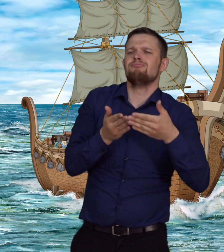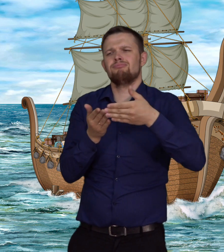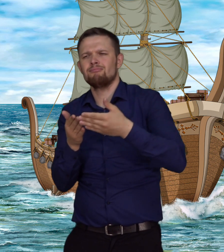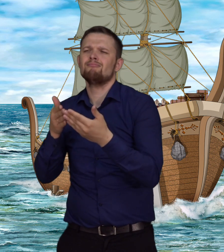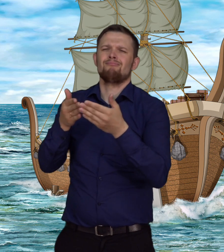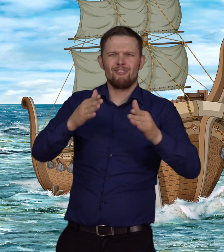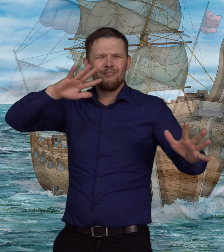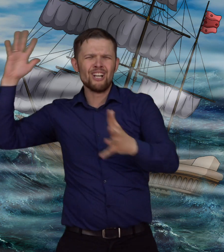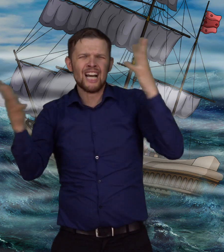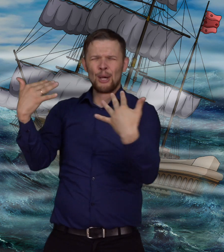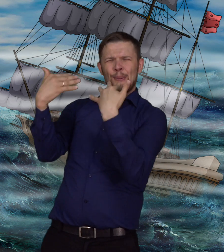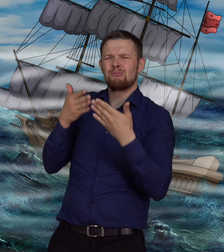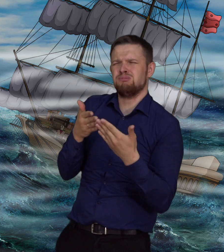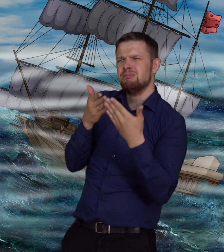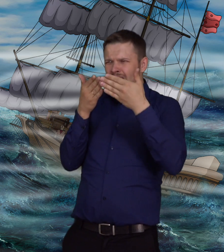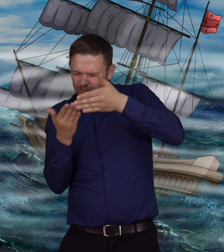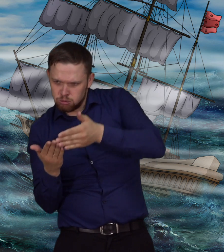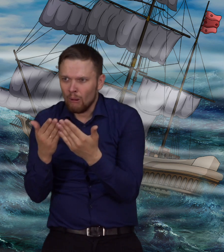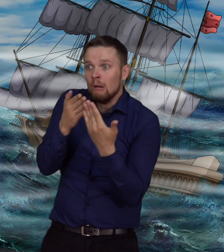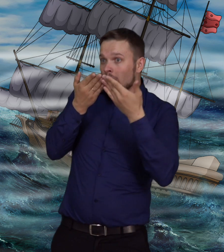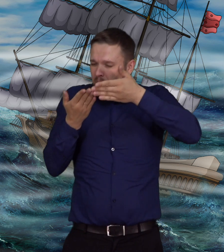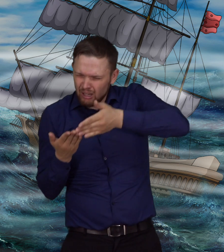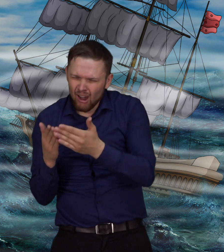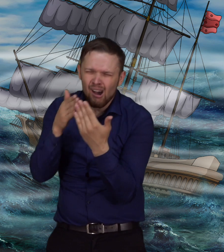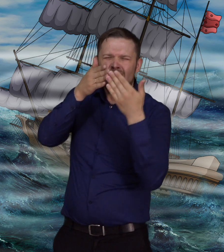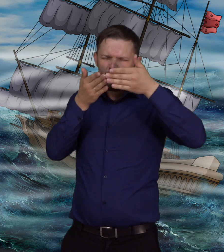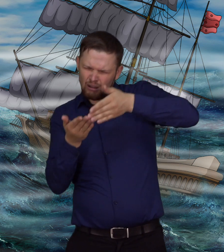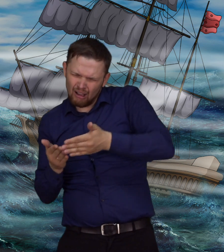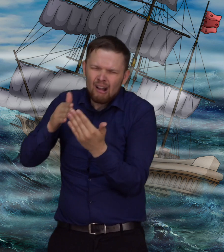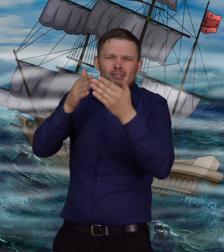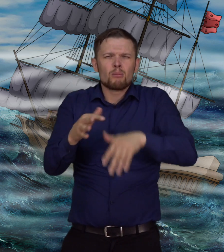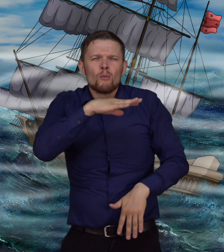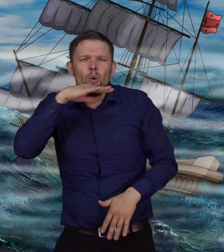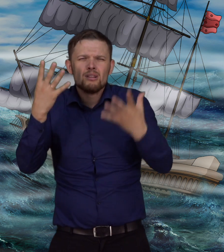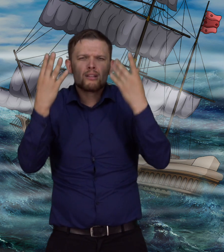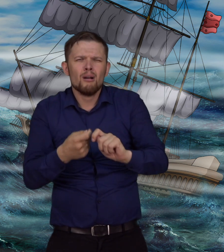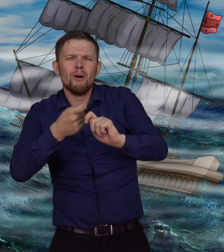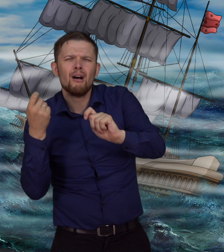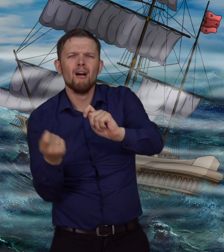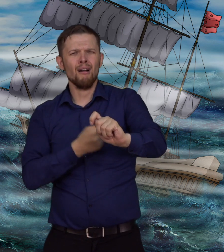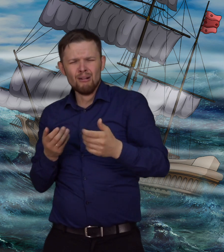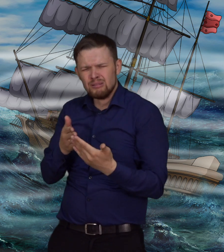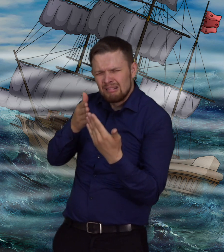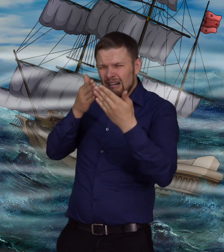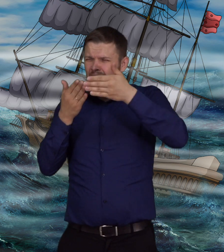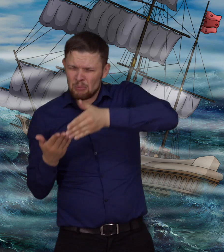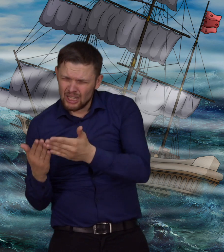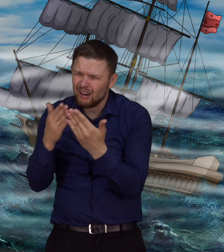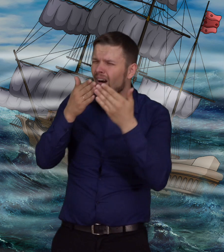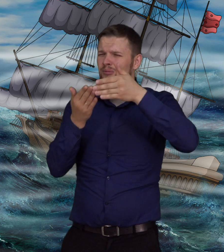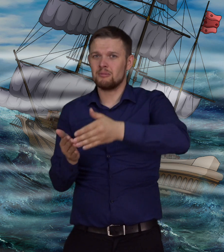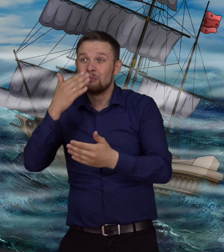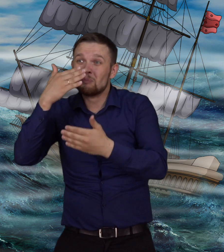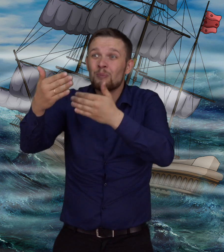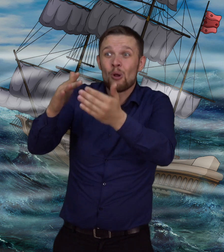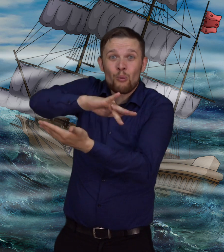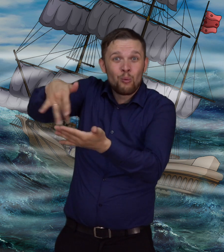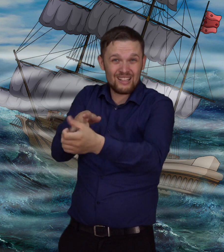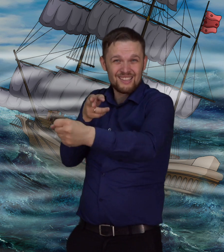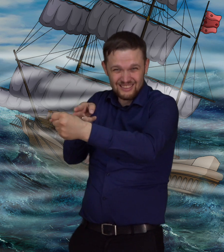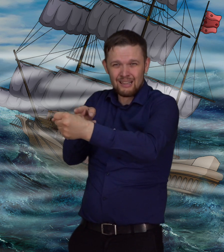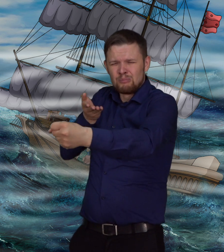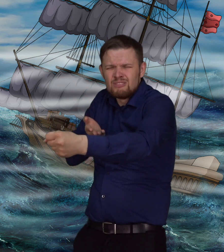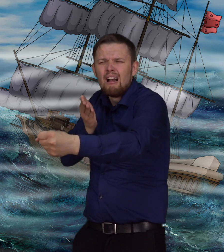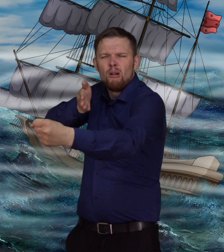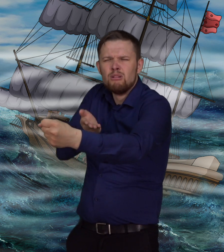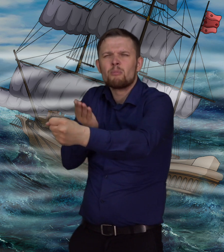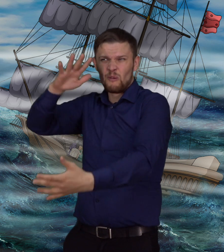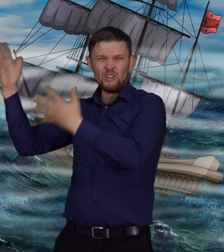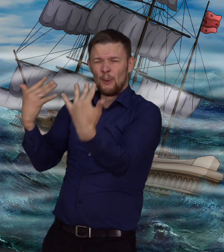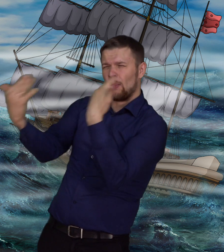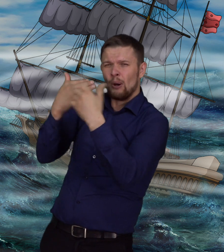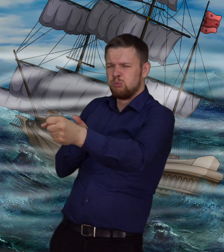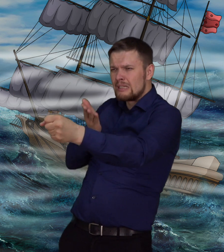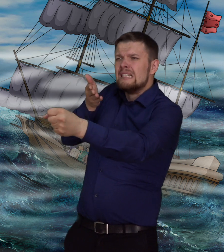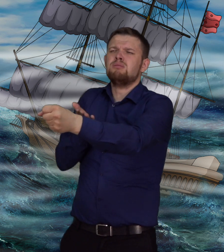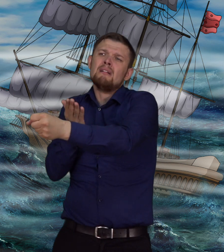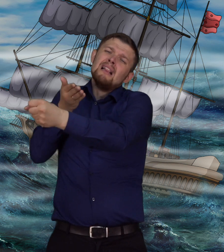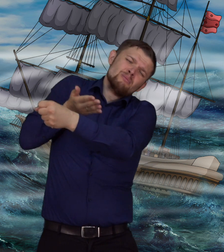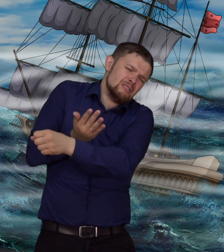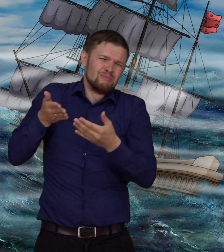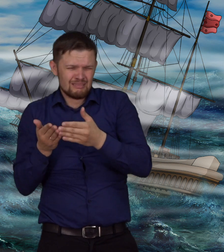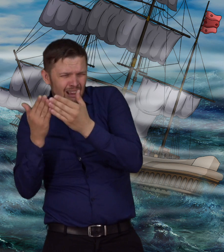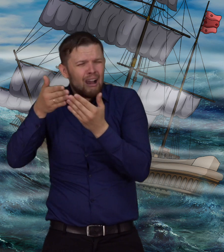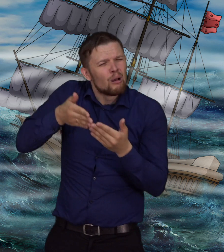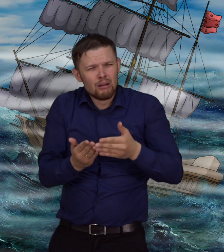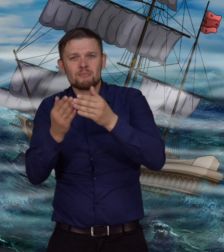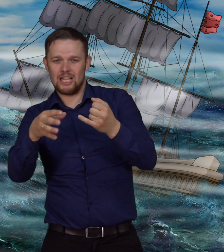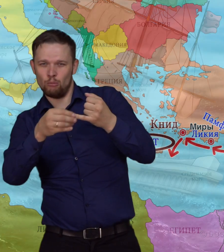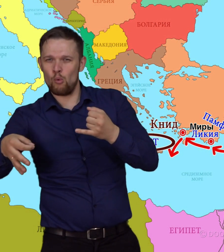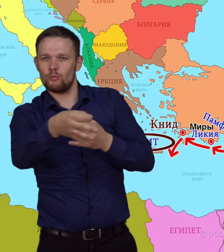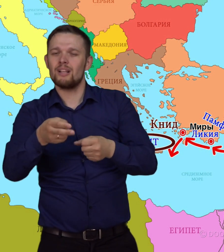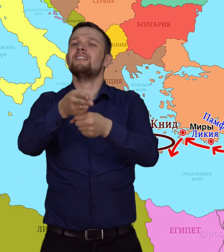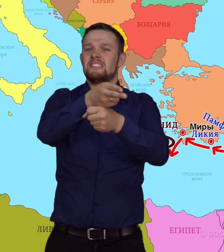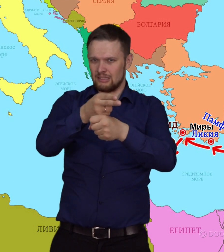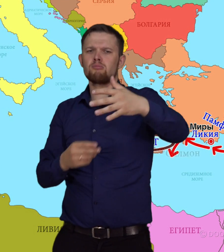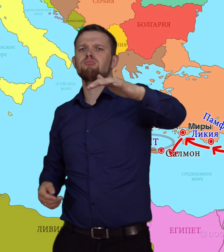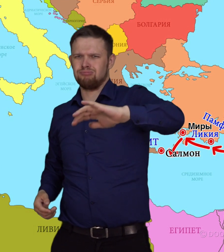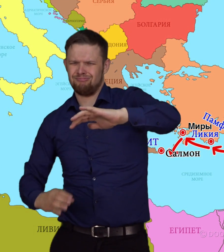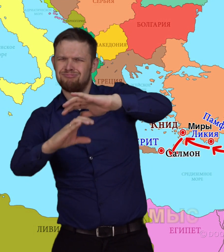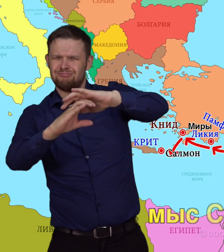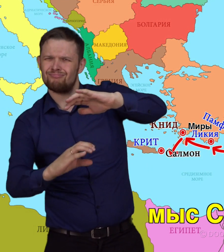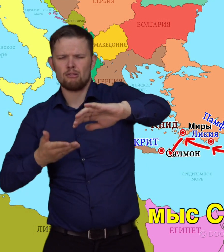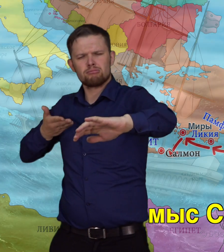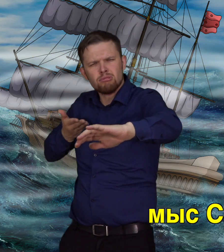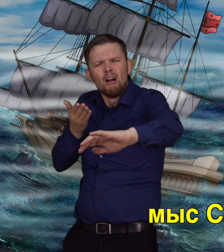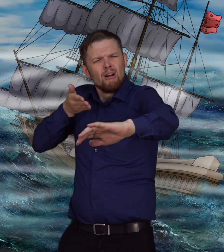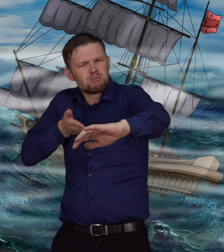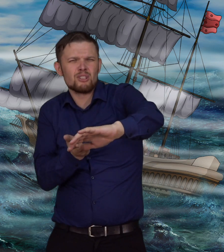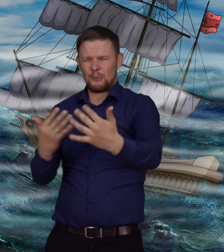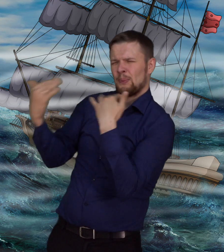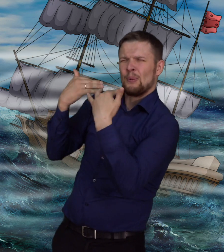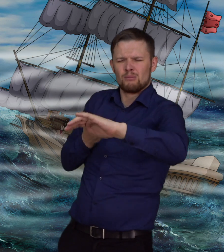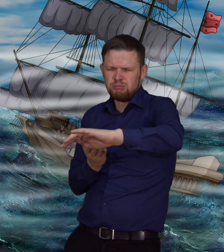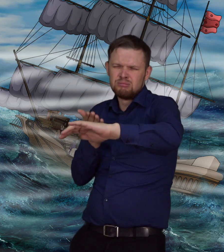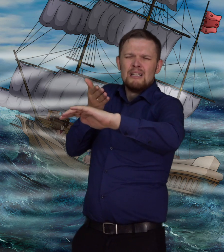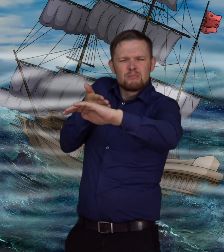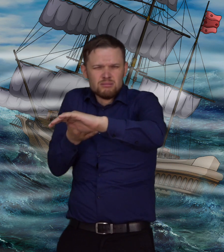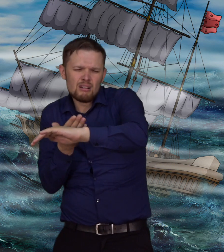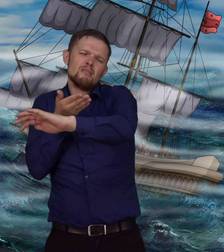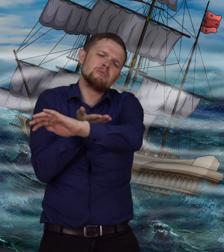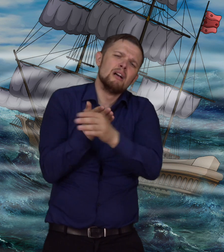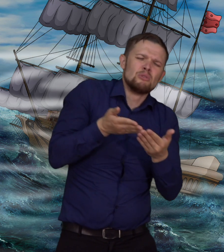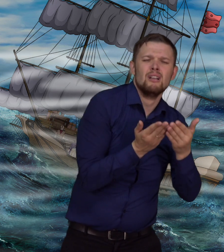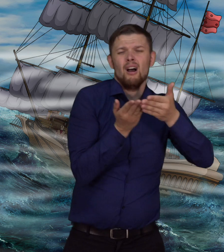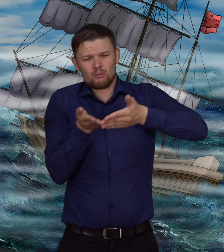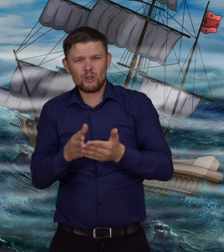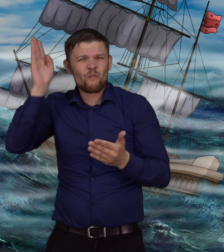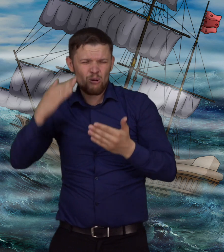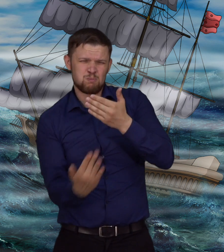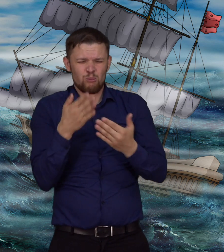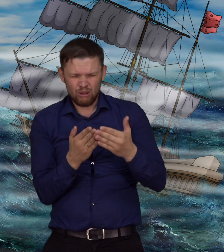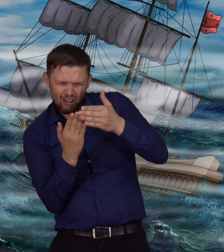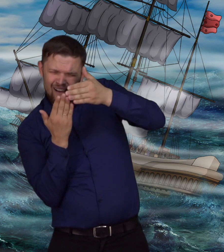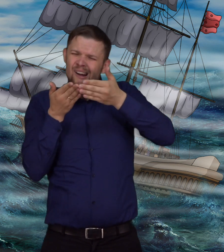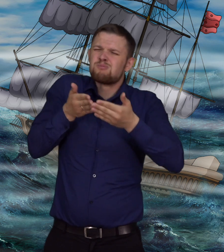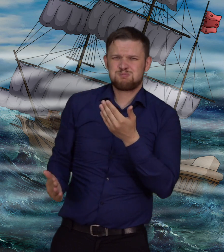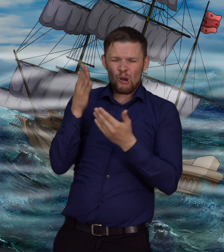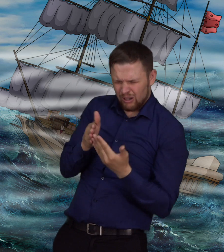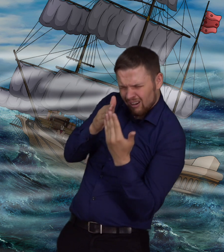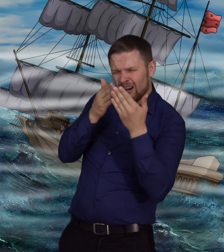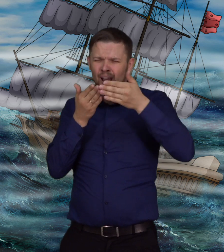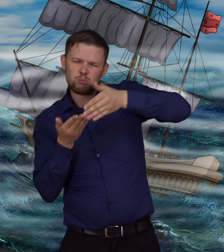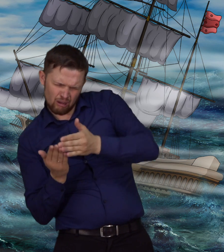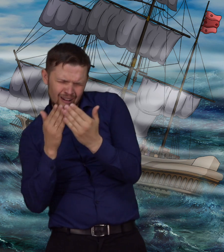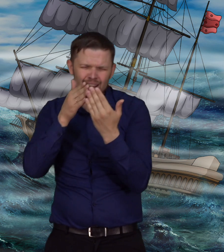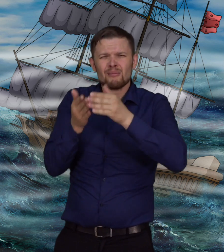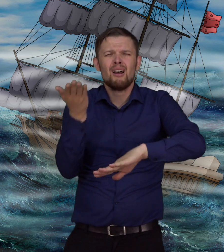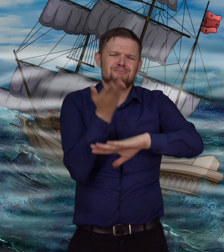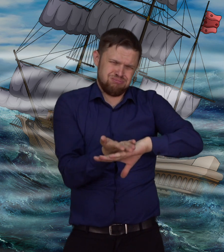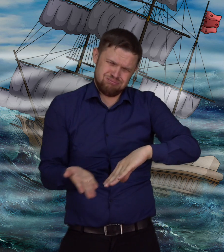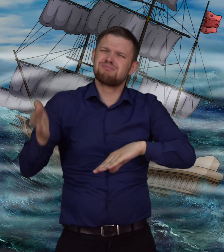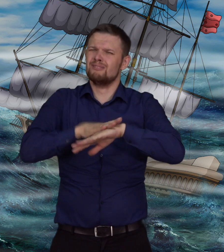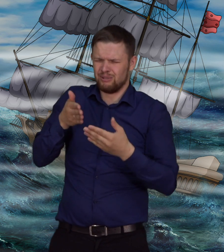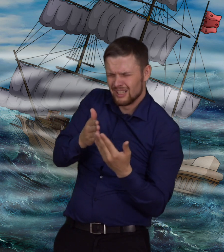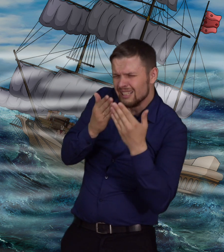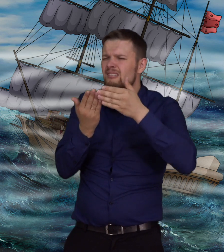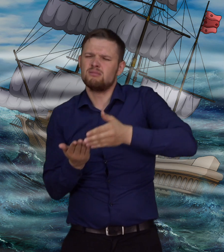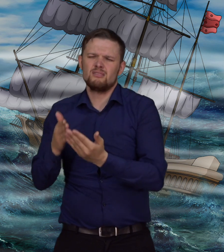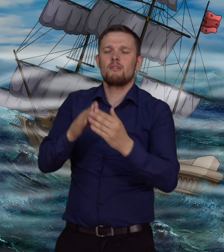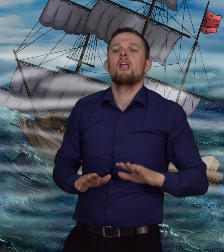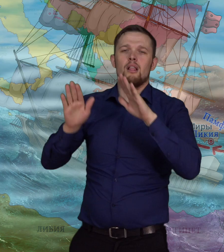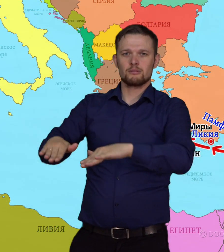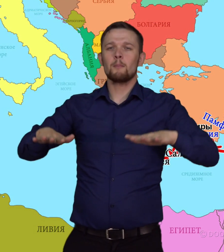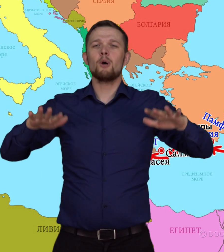When the wind impeded us, we sailed to the lee of Crete, opposite Salmone.